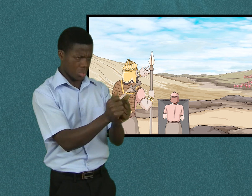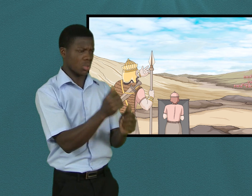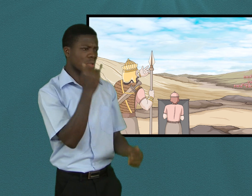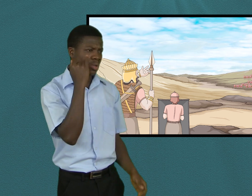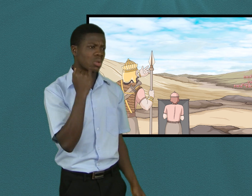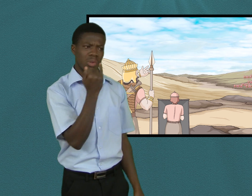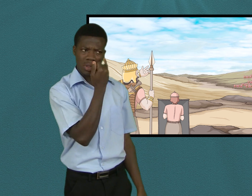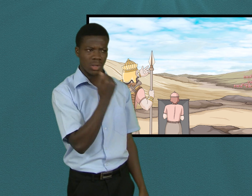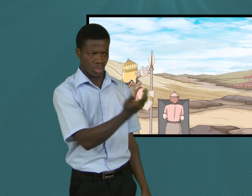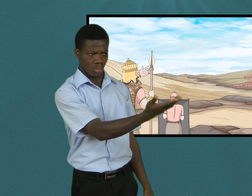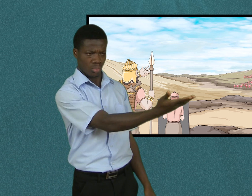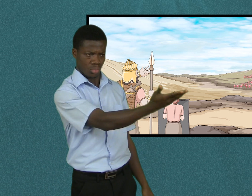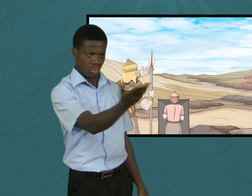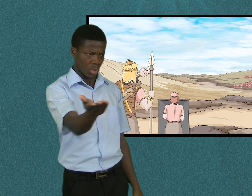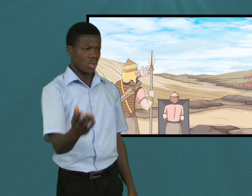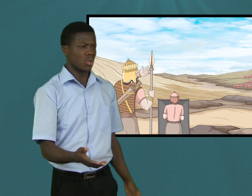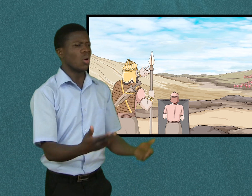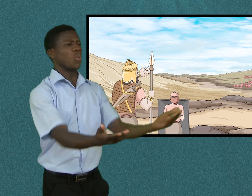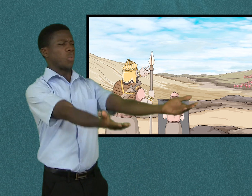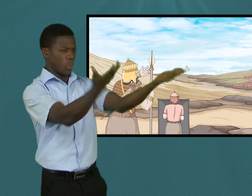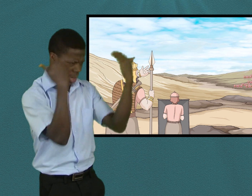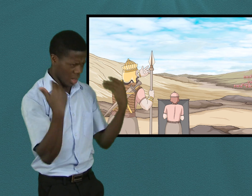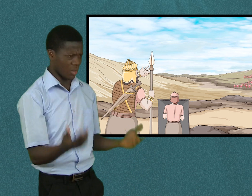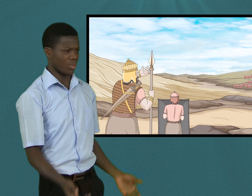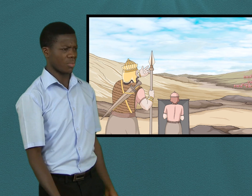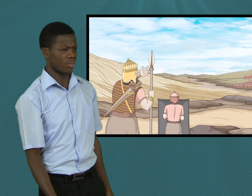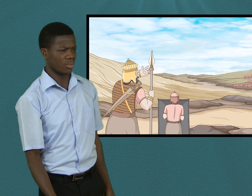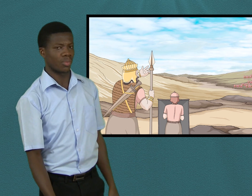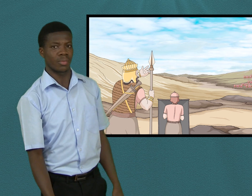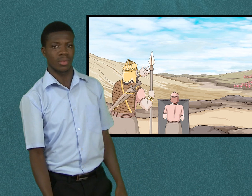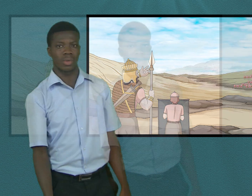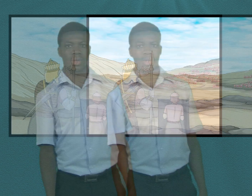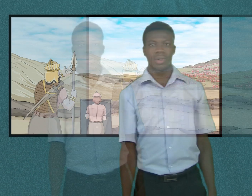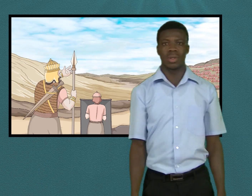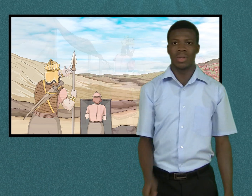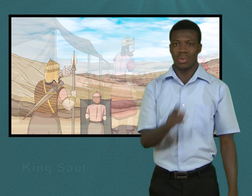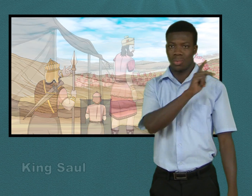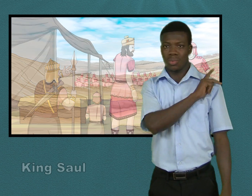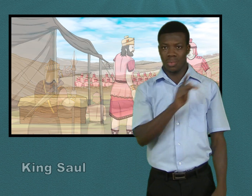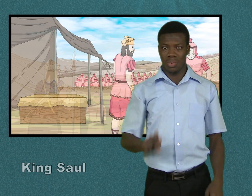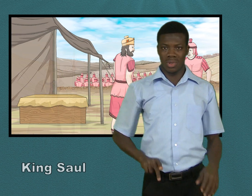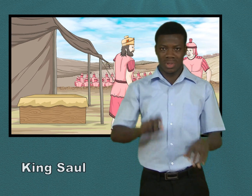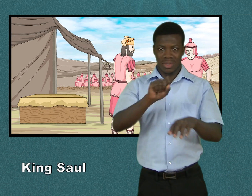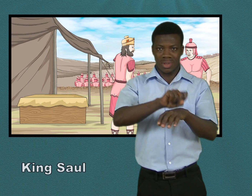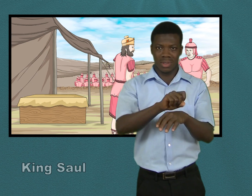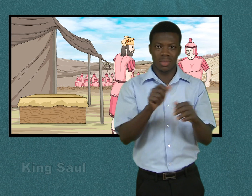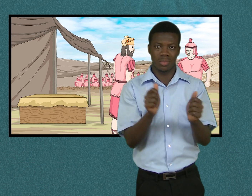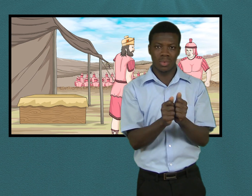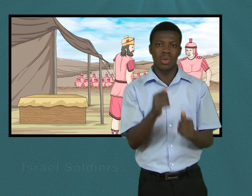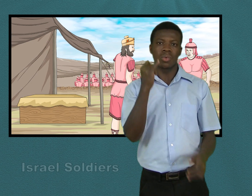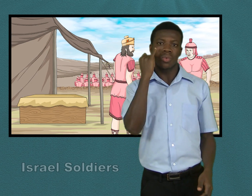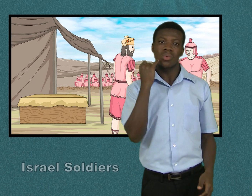Give me a man to fight!”